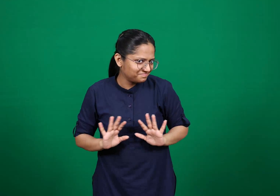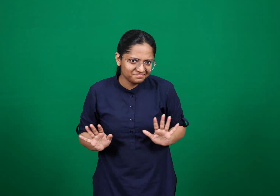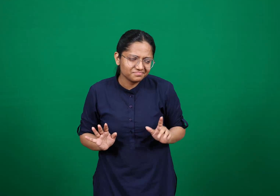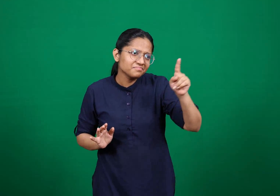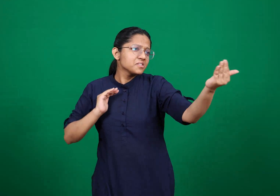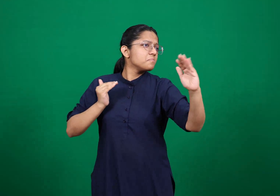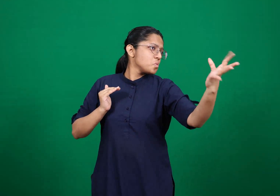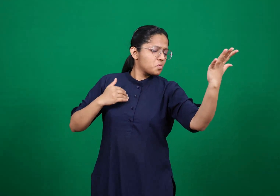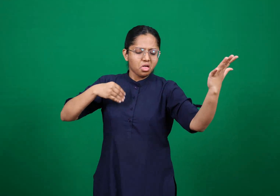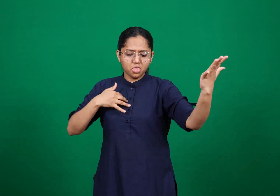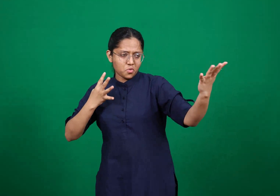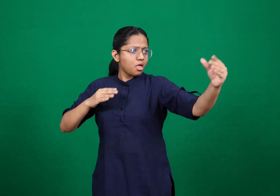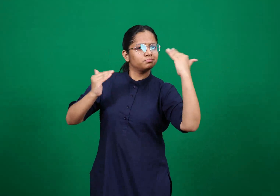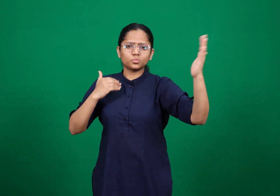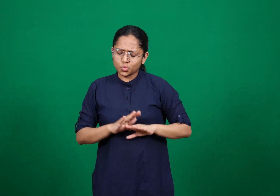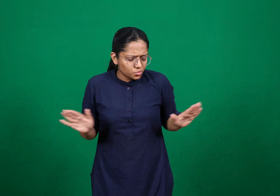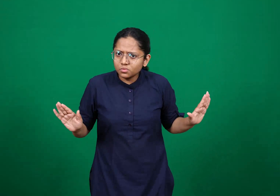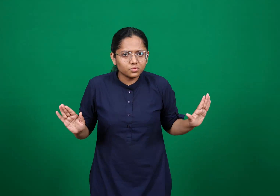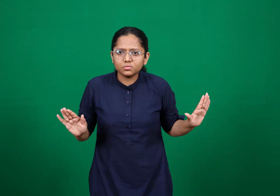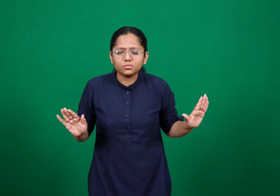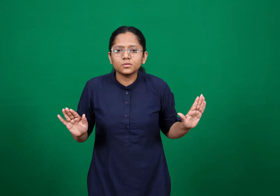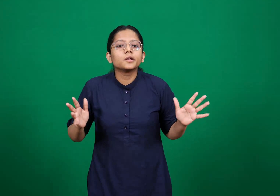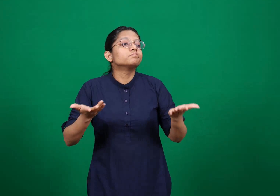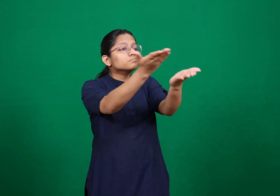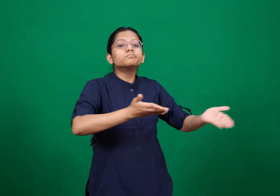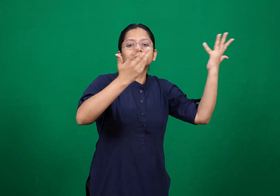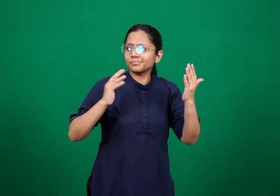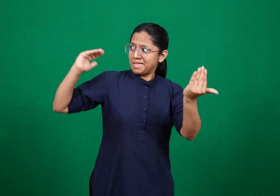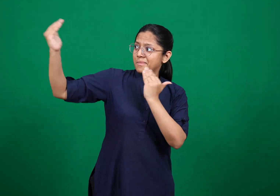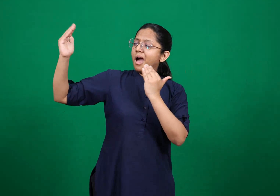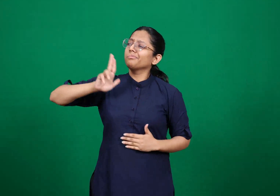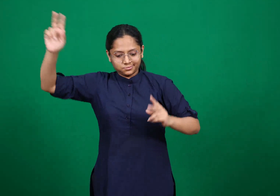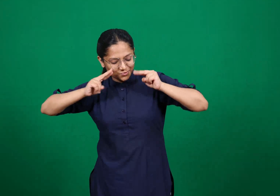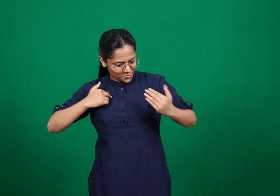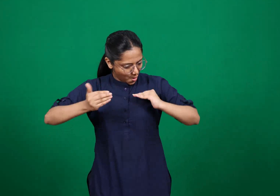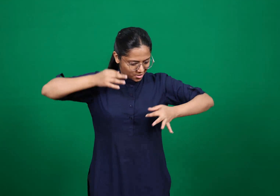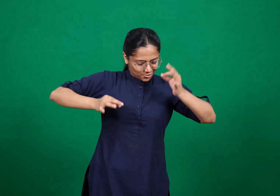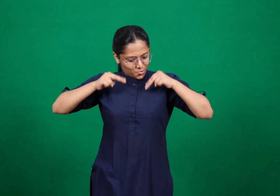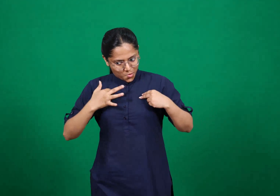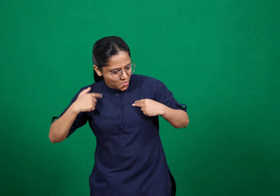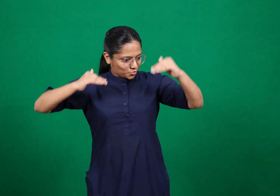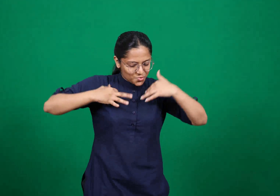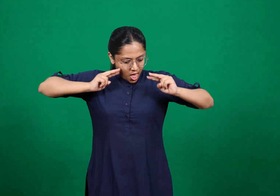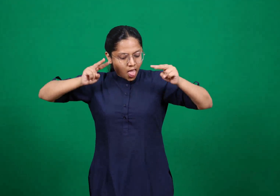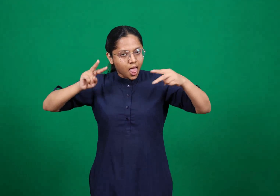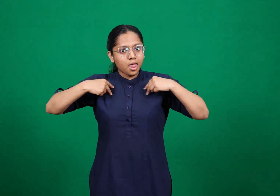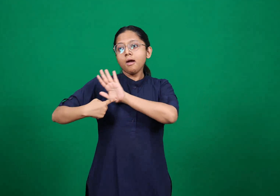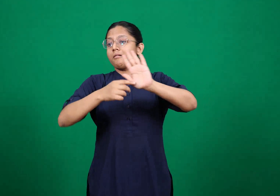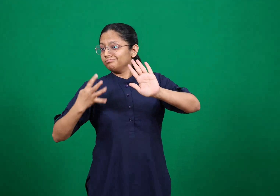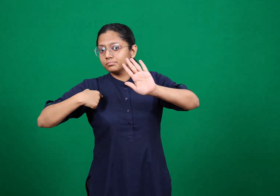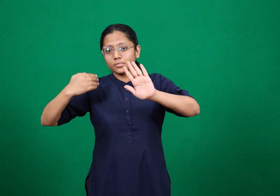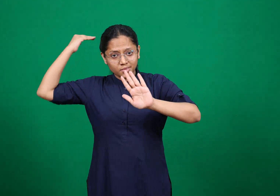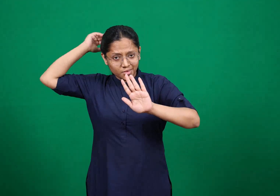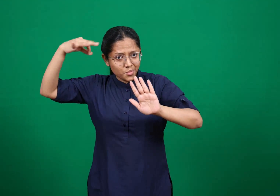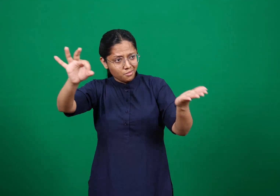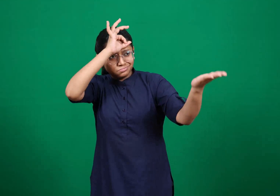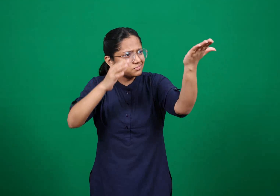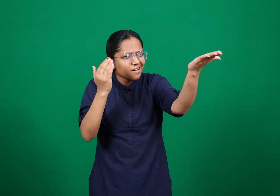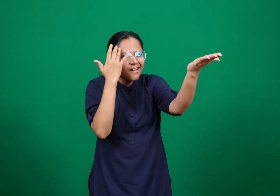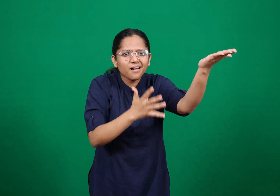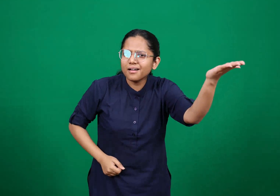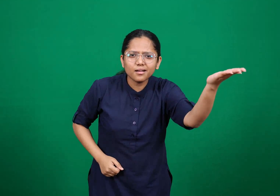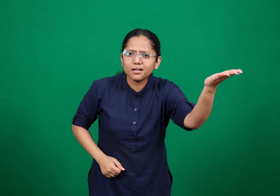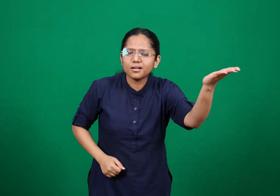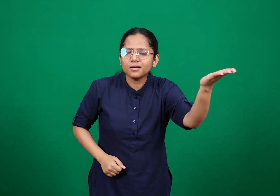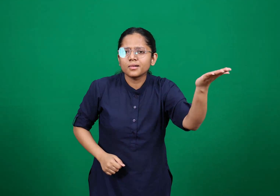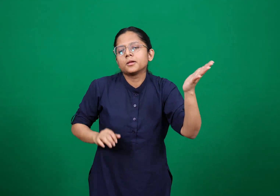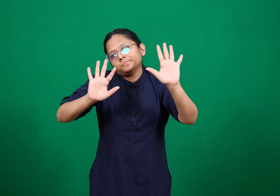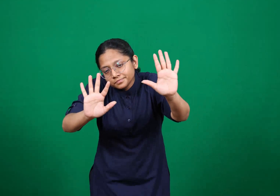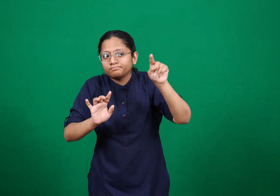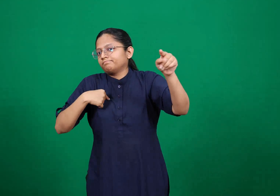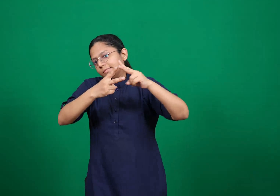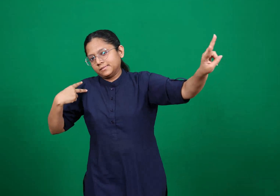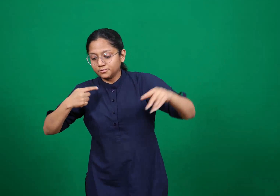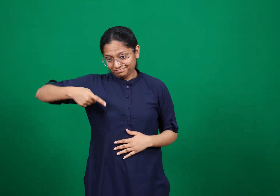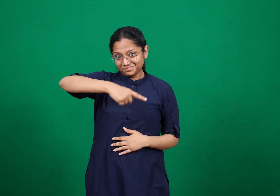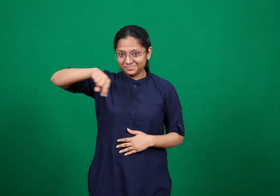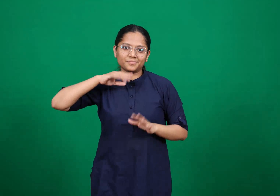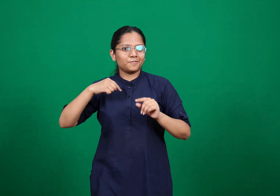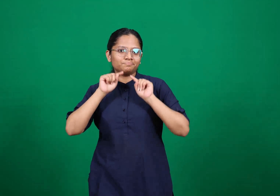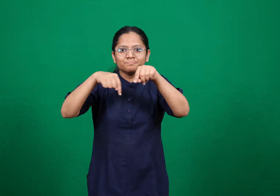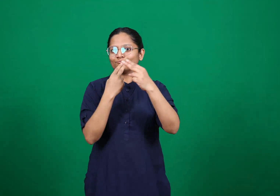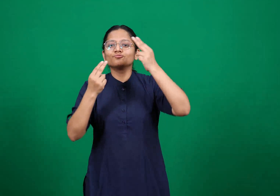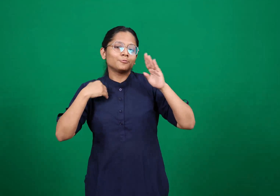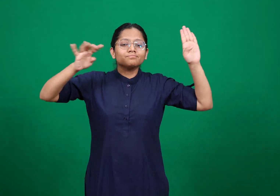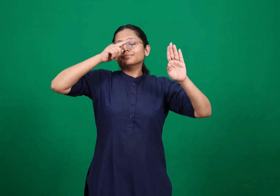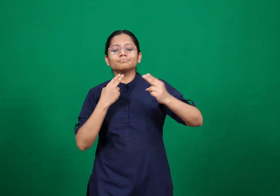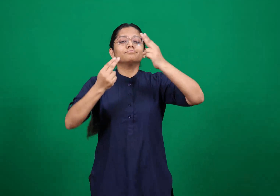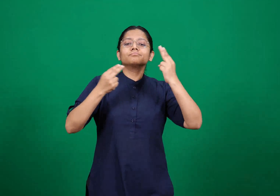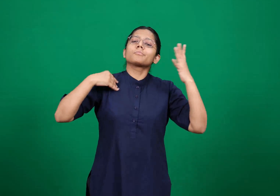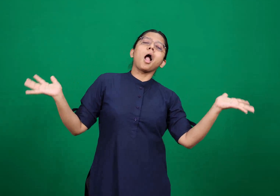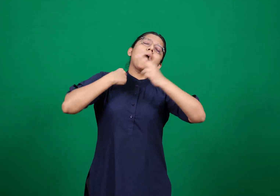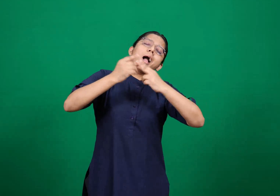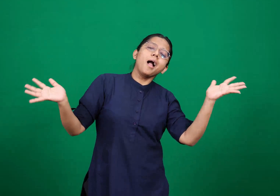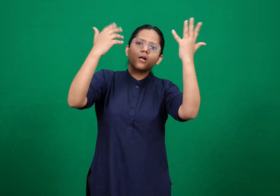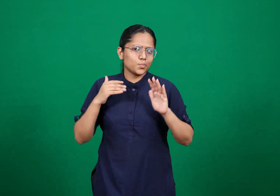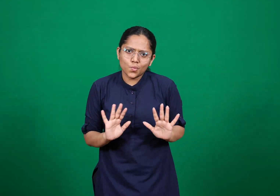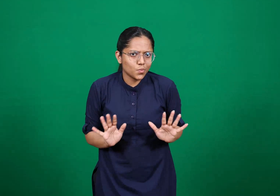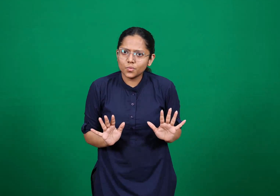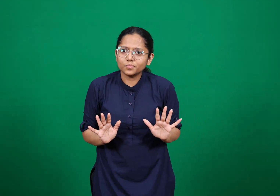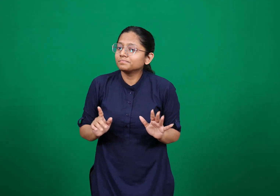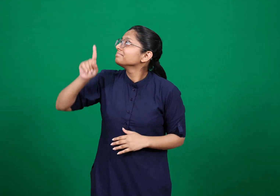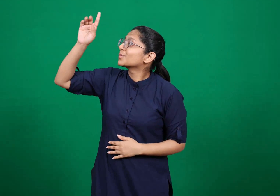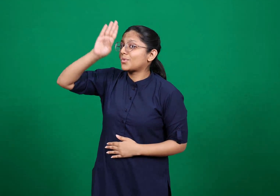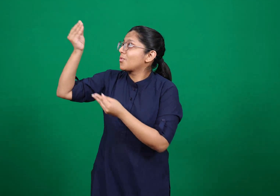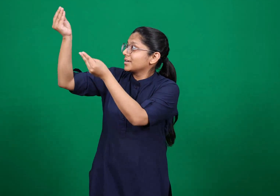When they measure themselves by themselves and compare themselves with themselves, they show their ignorance.